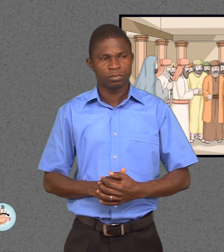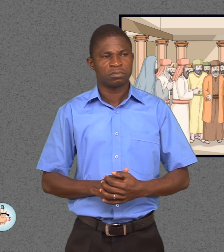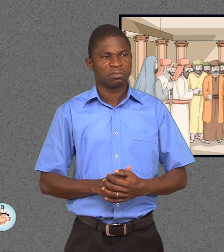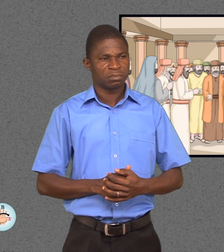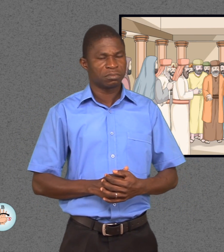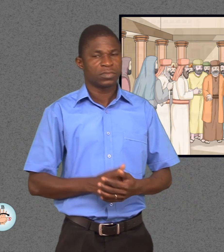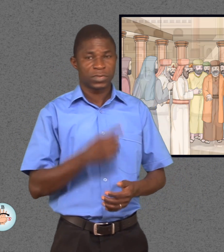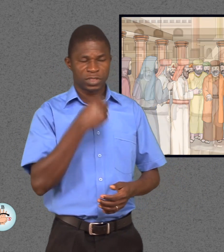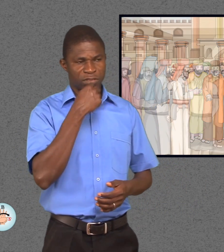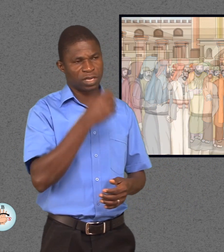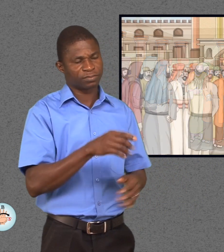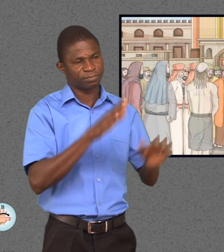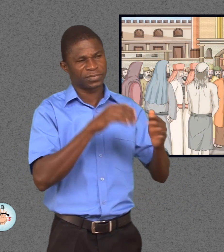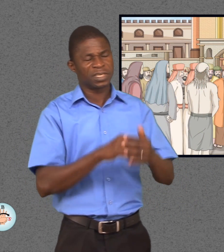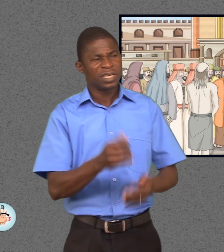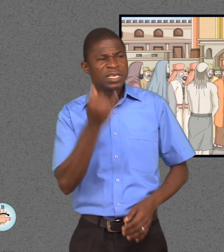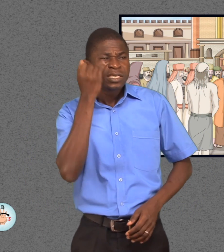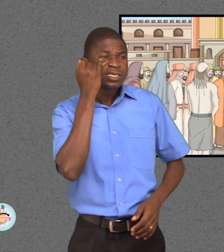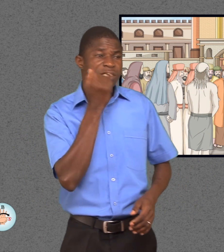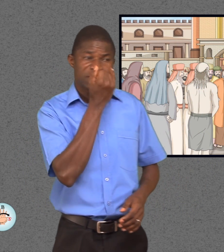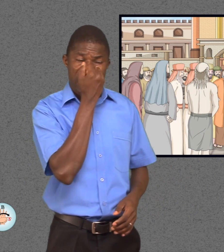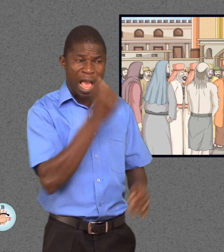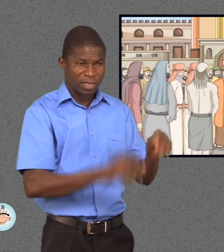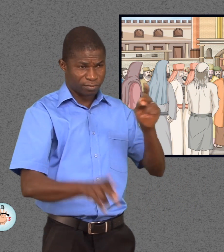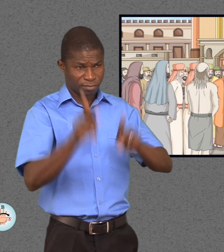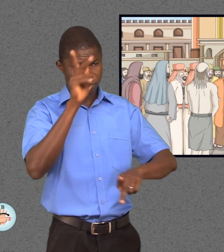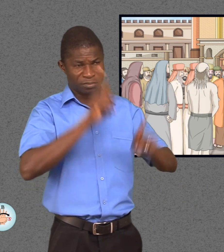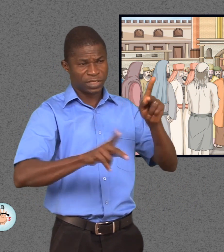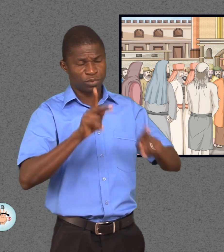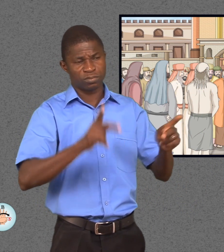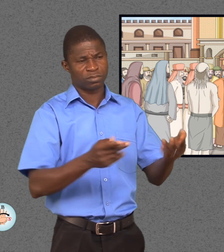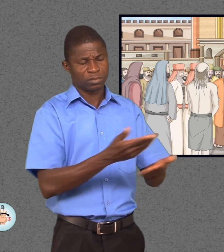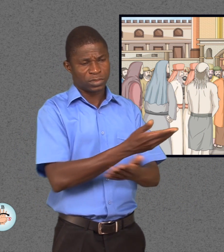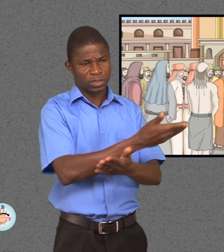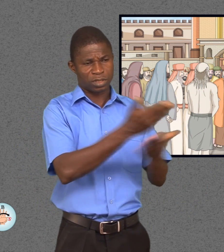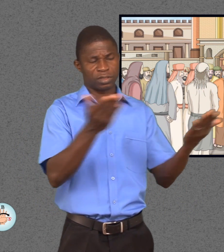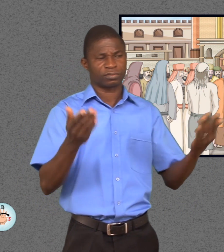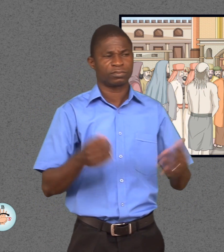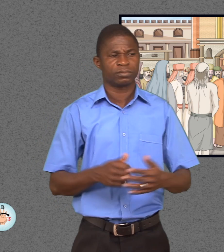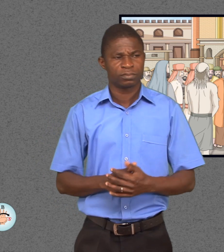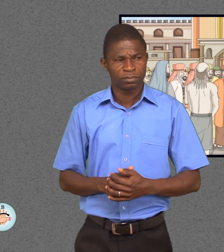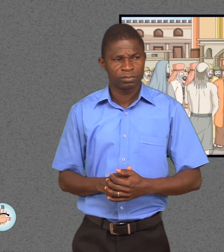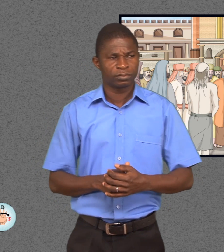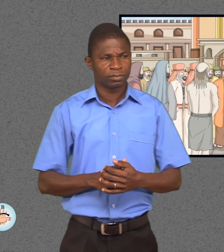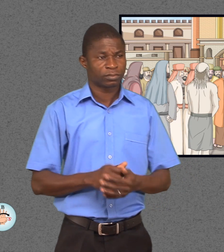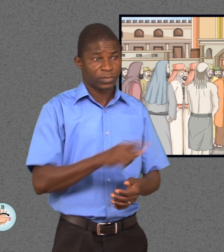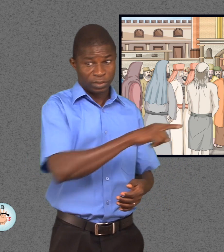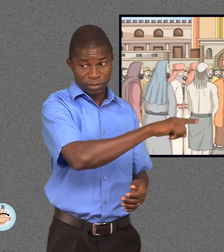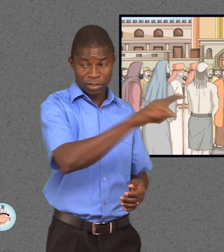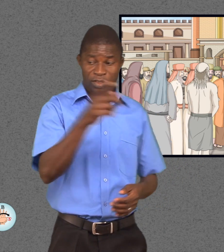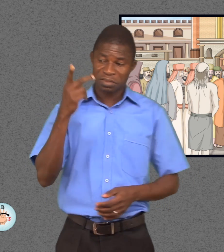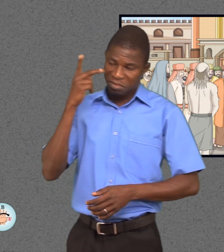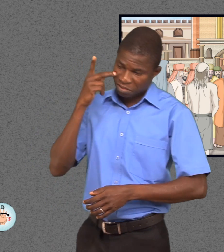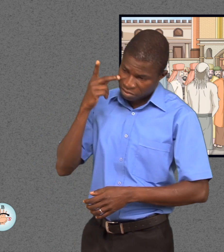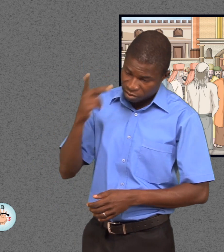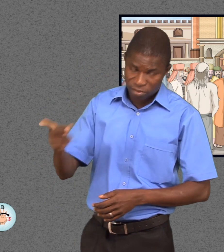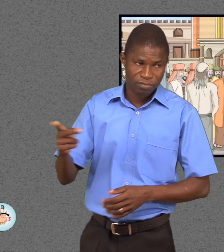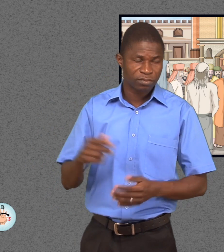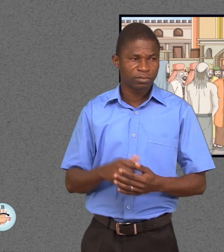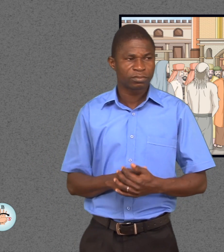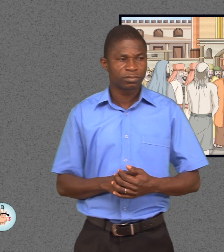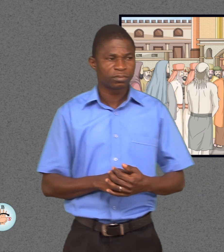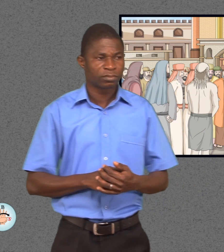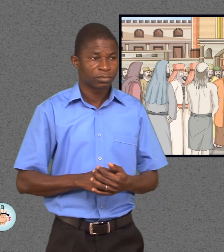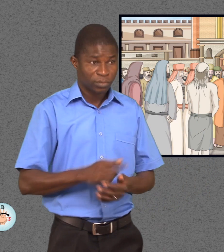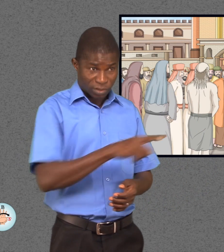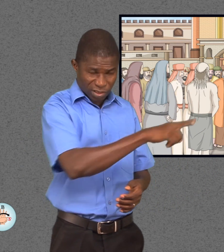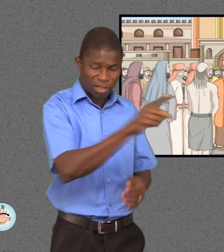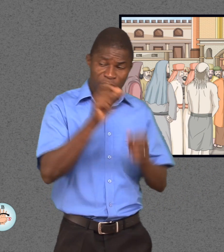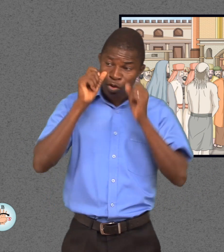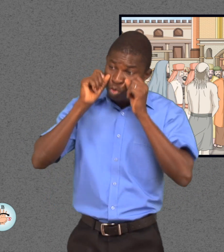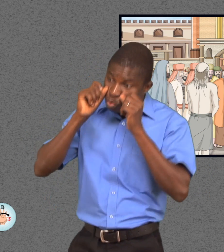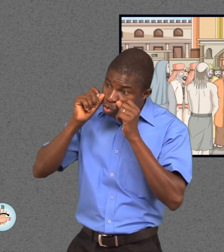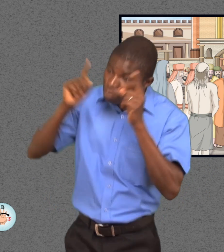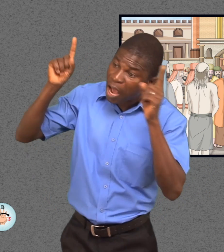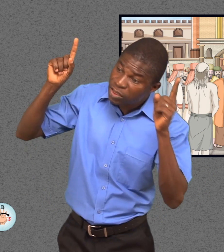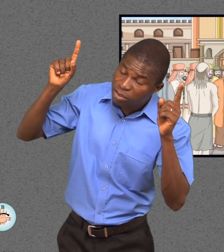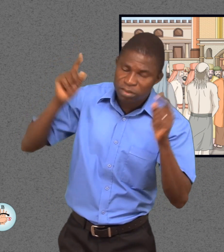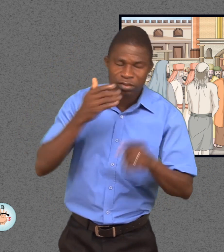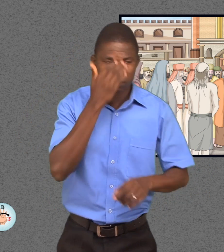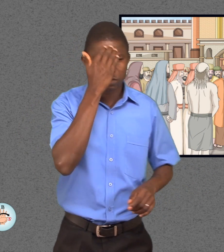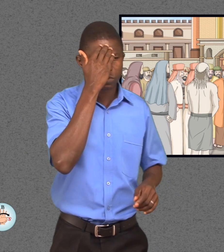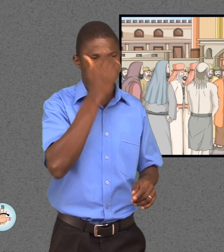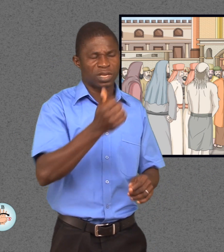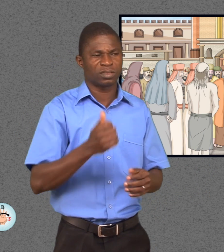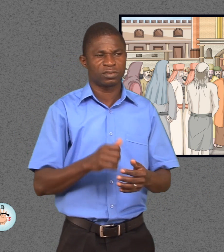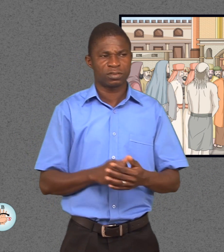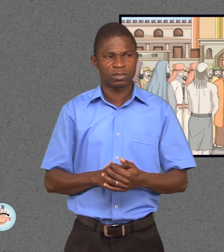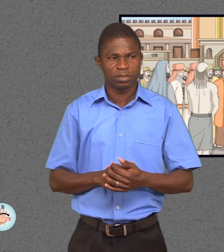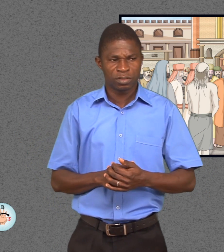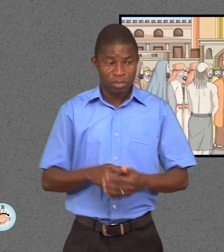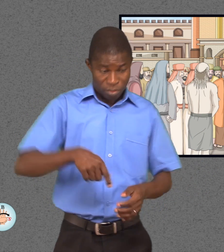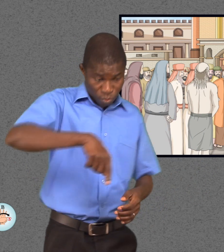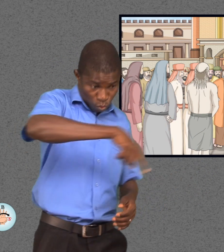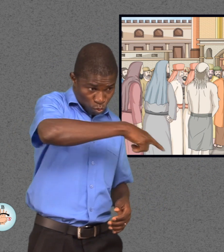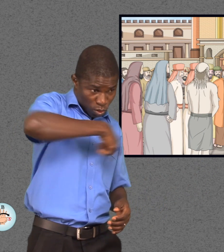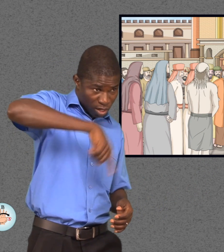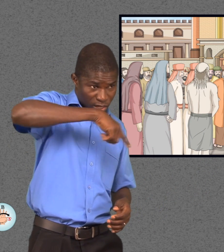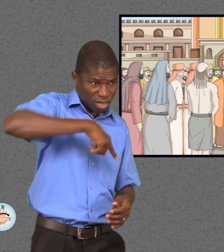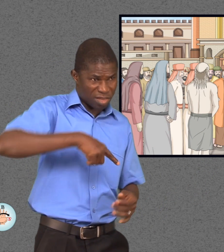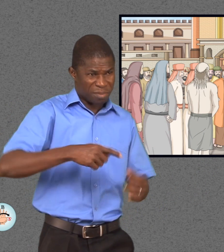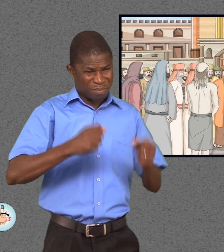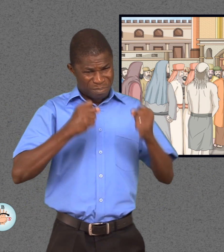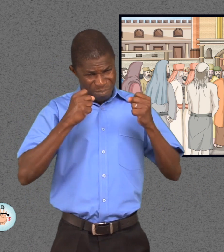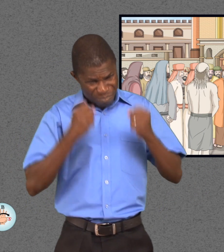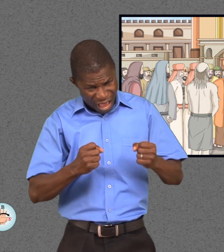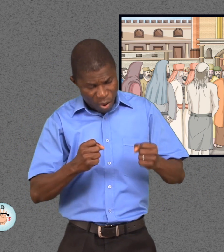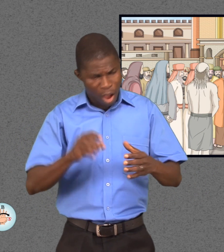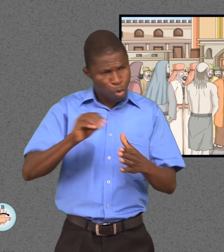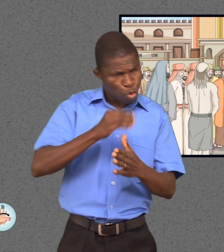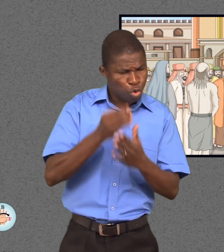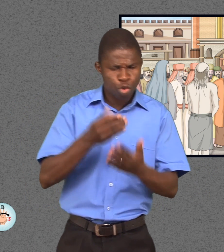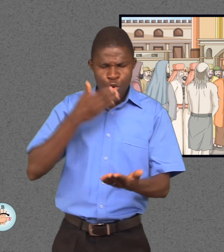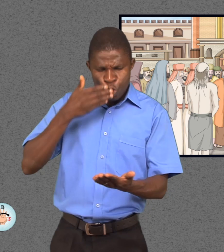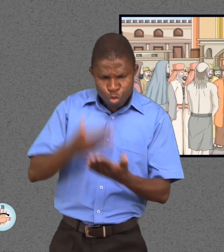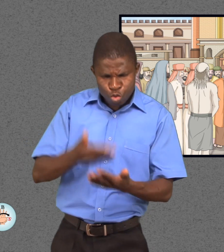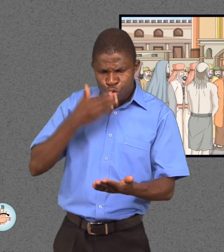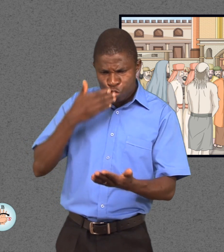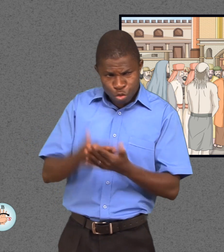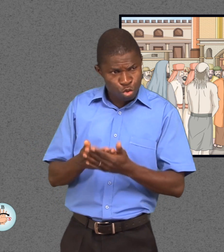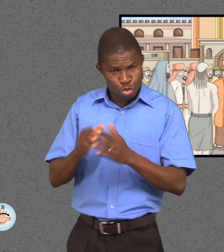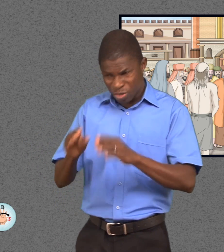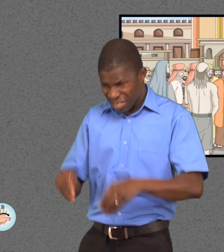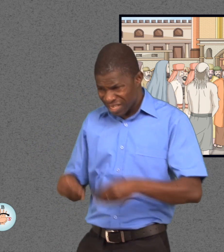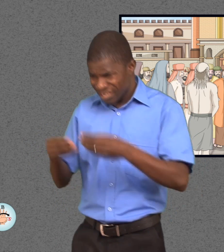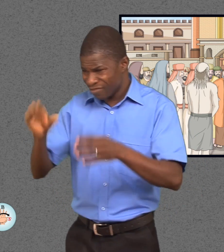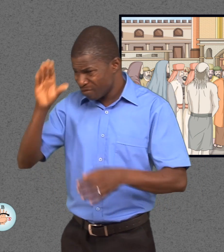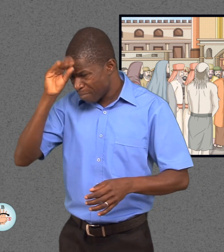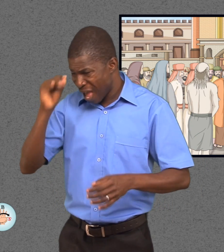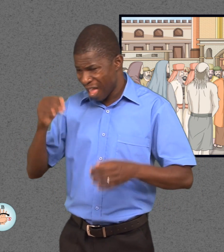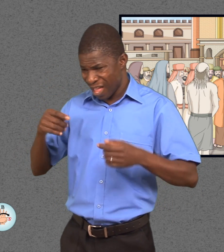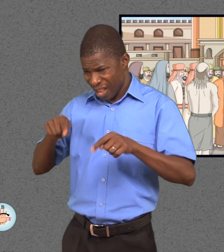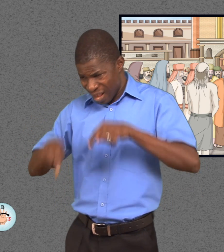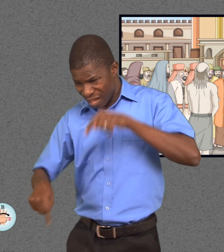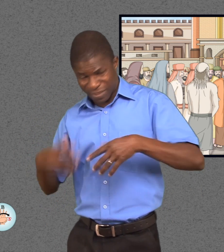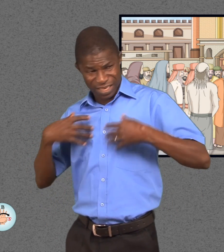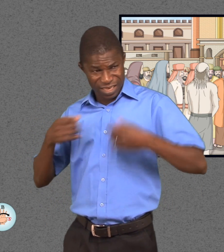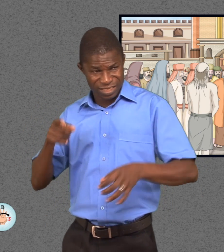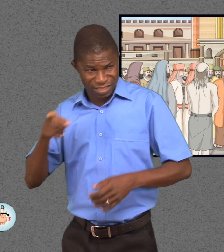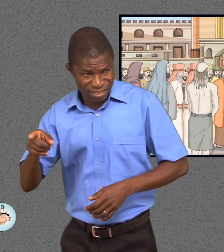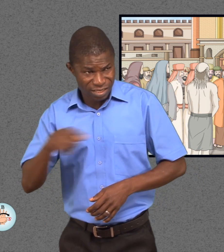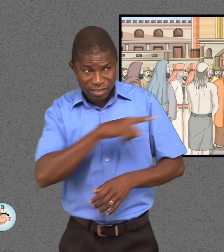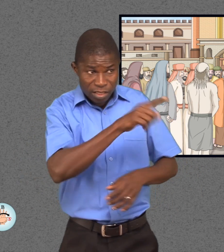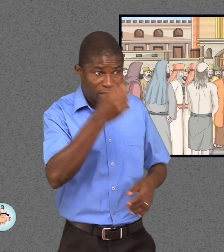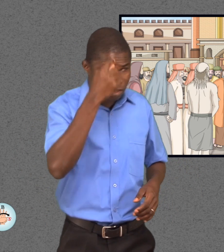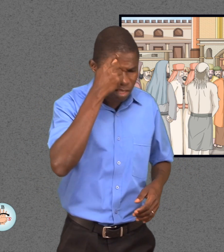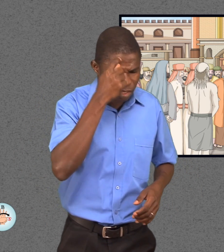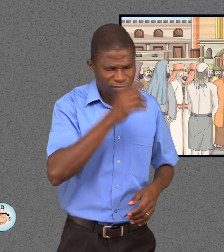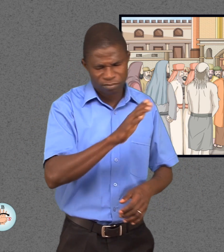And when Peter saw this, he addressed the people: “Men of Israel, why are you surprised by this?